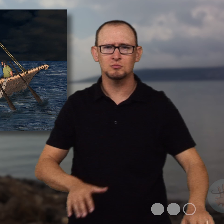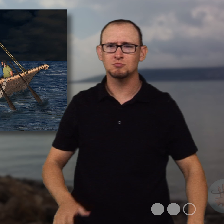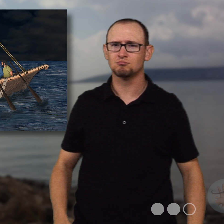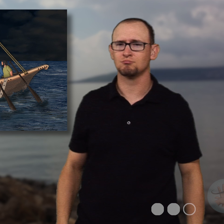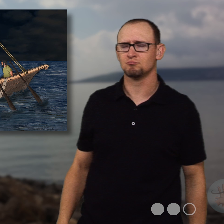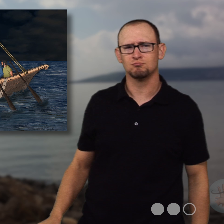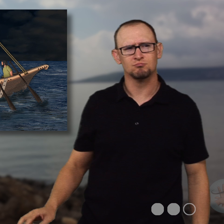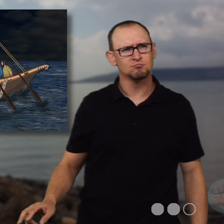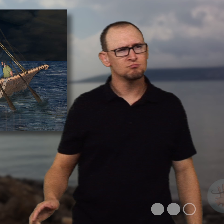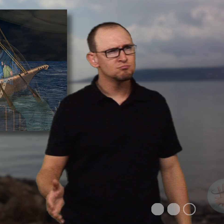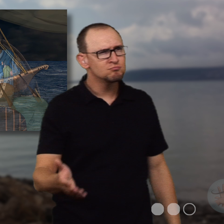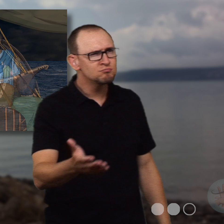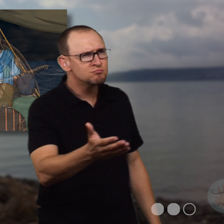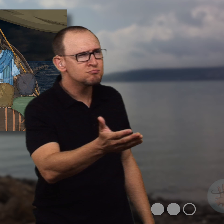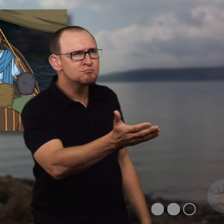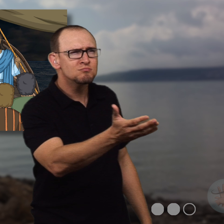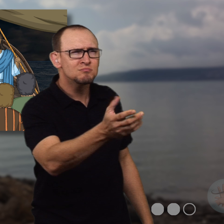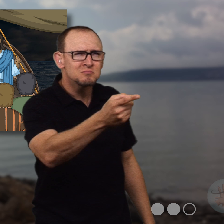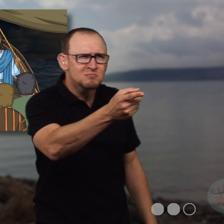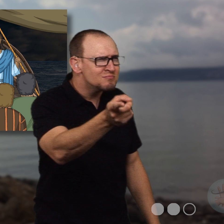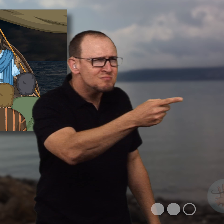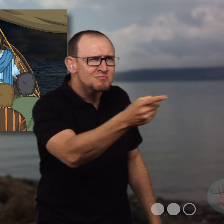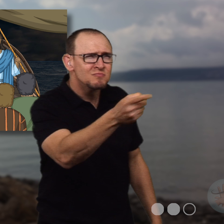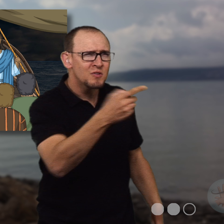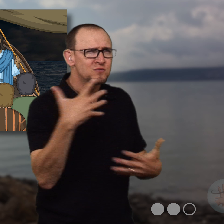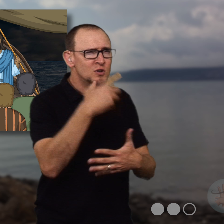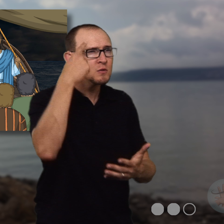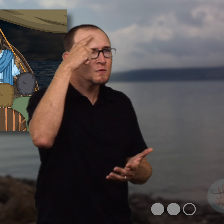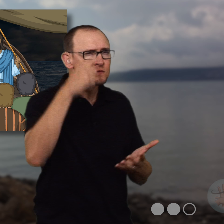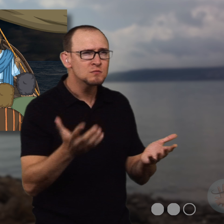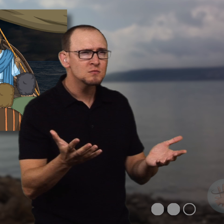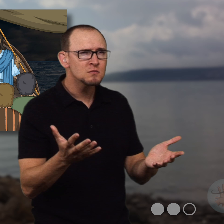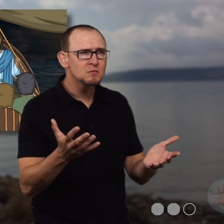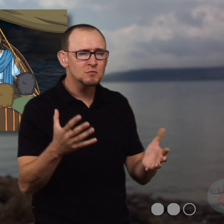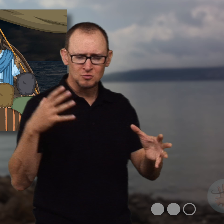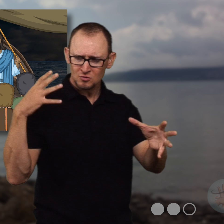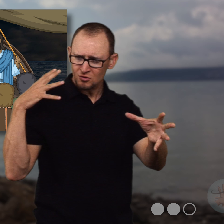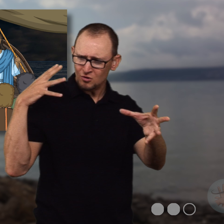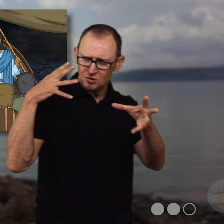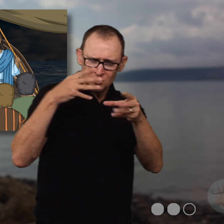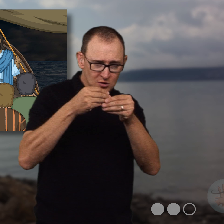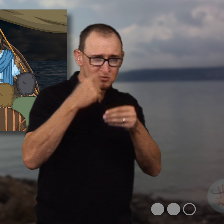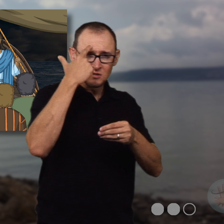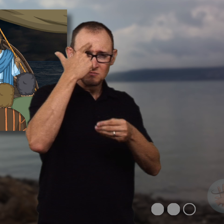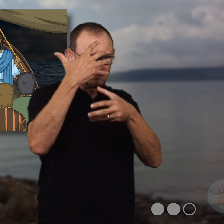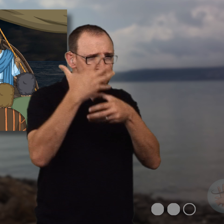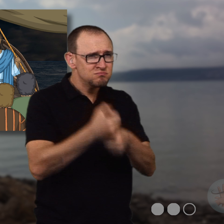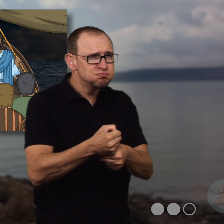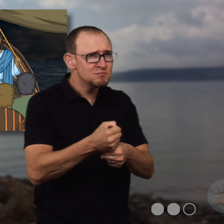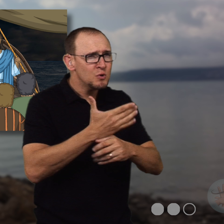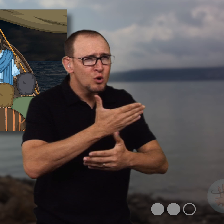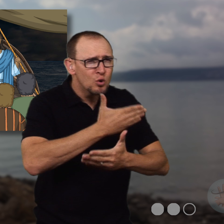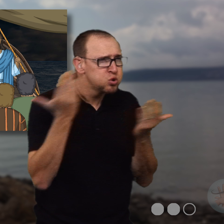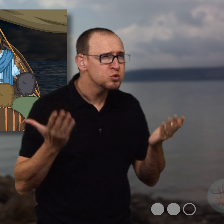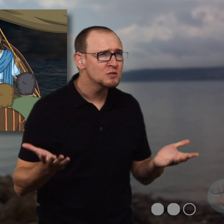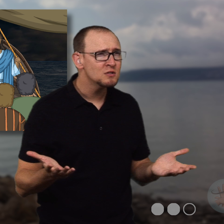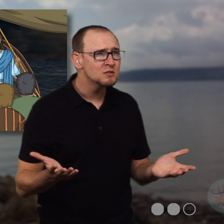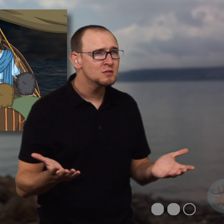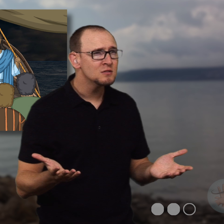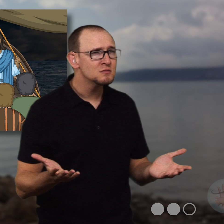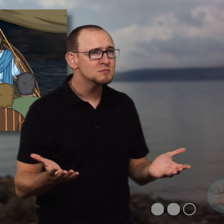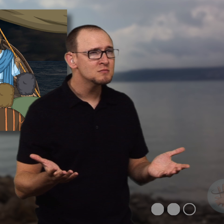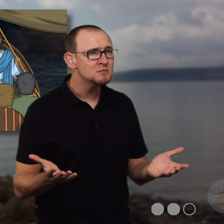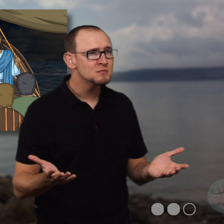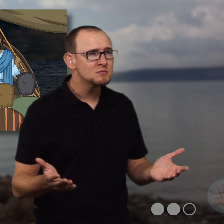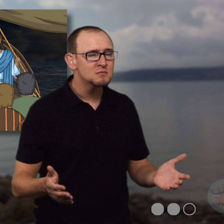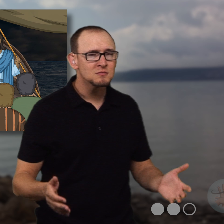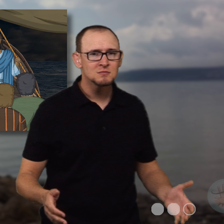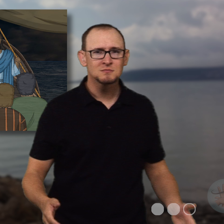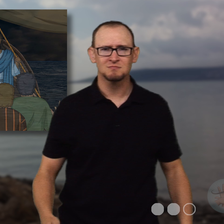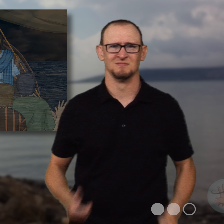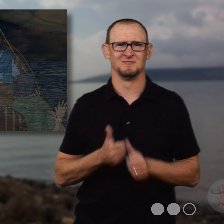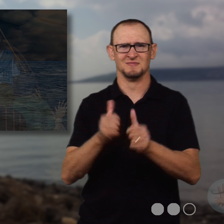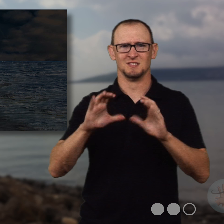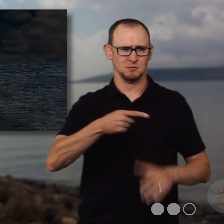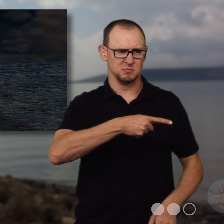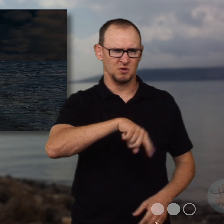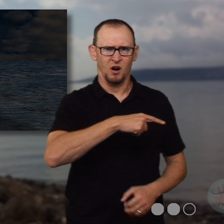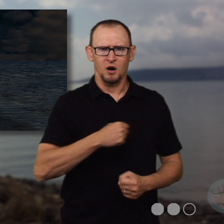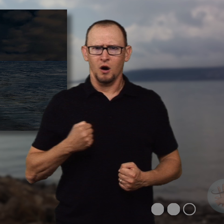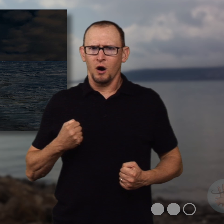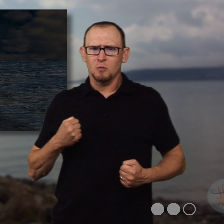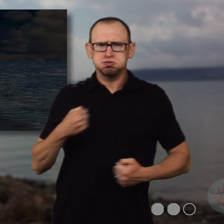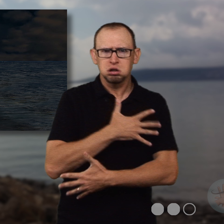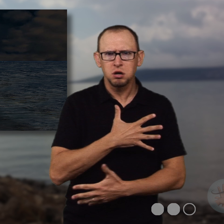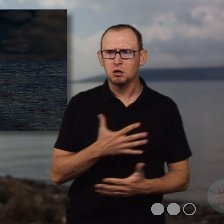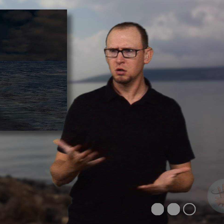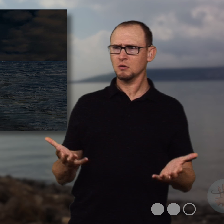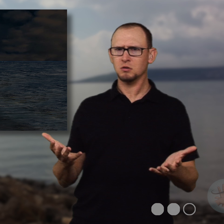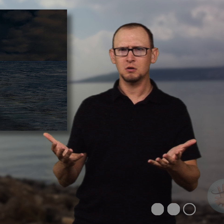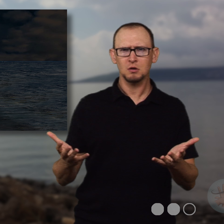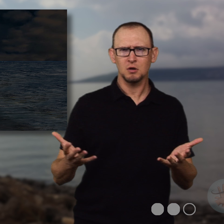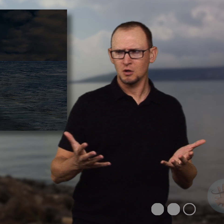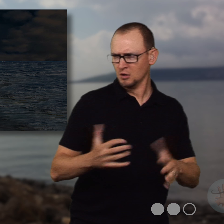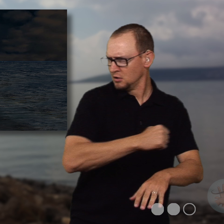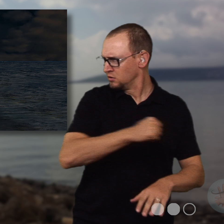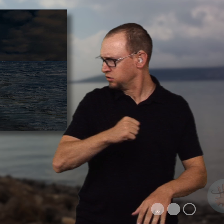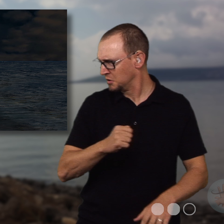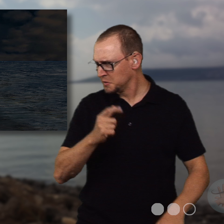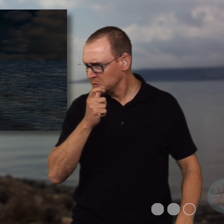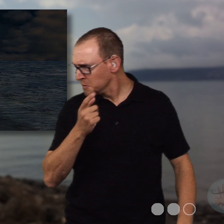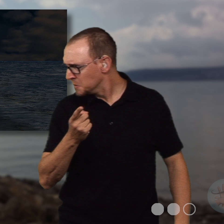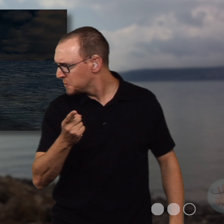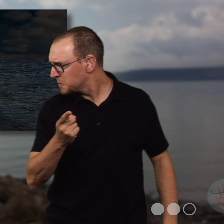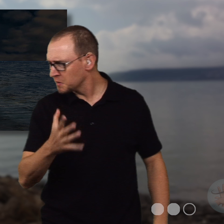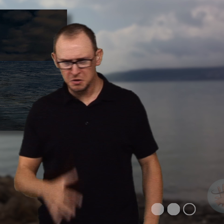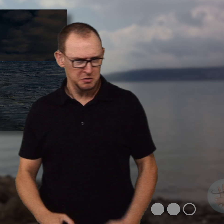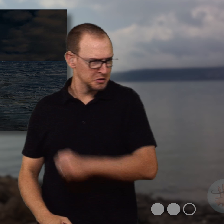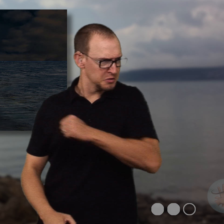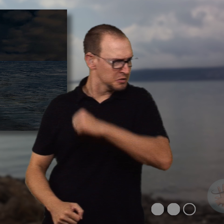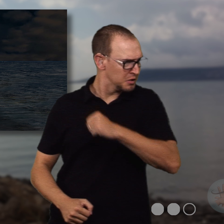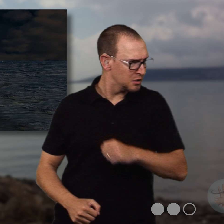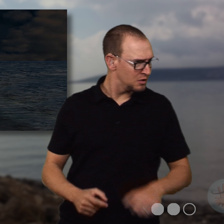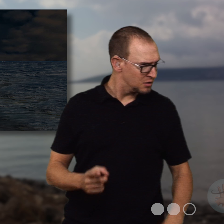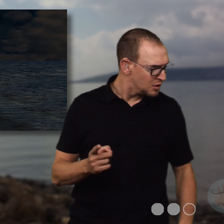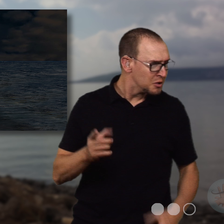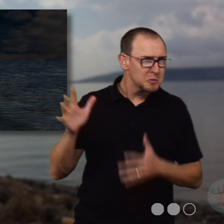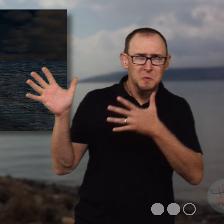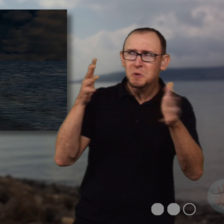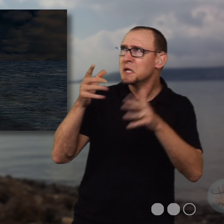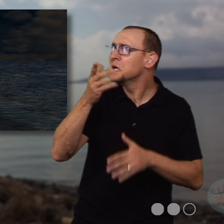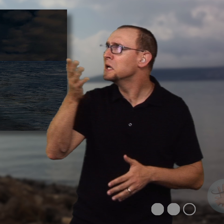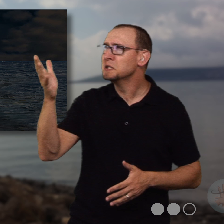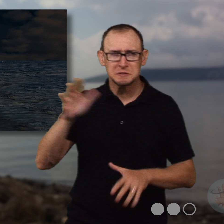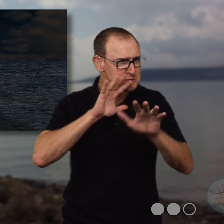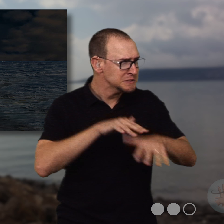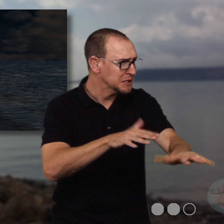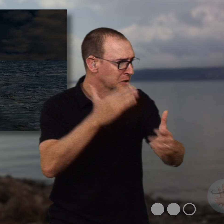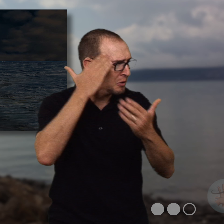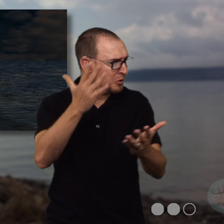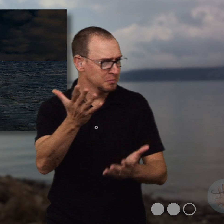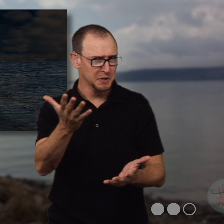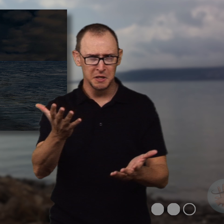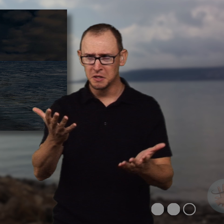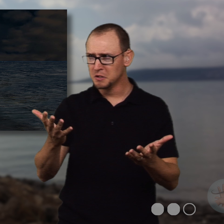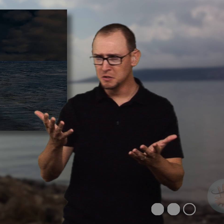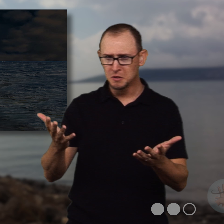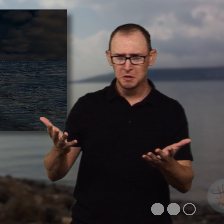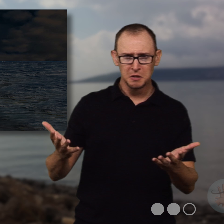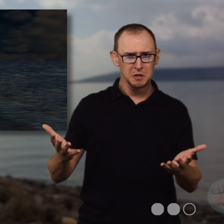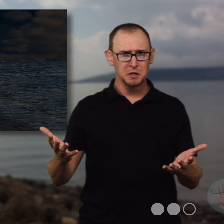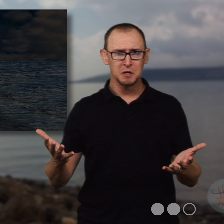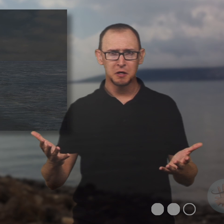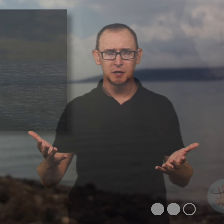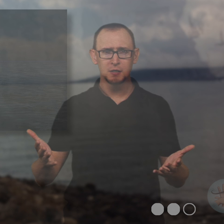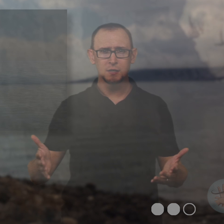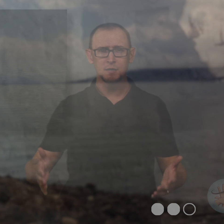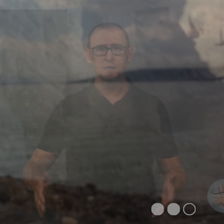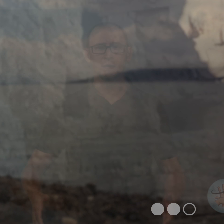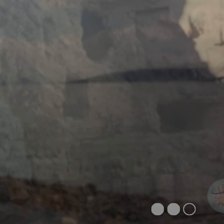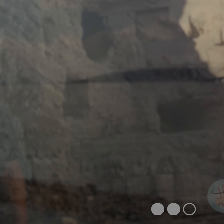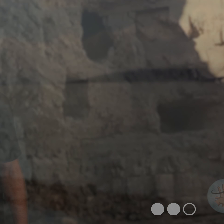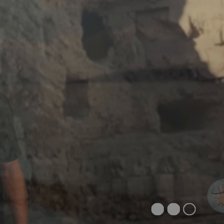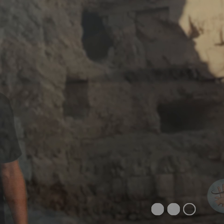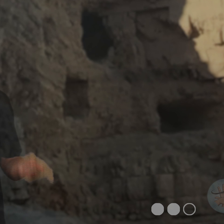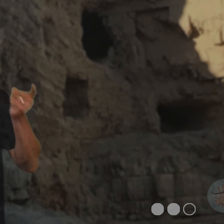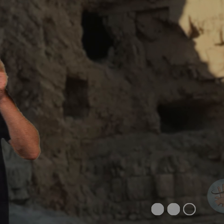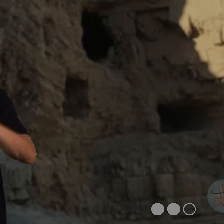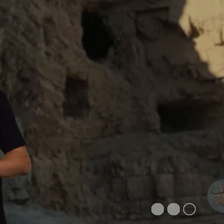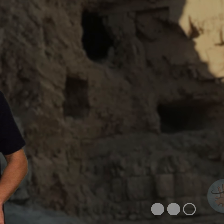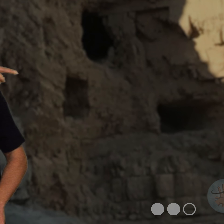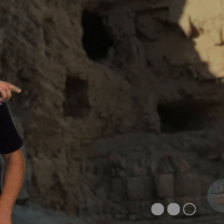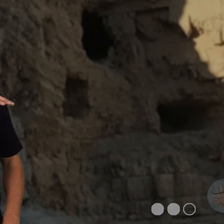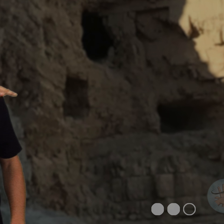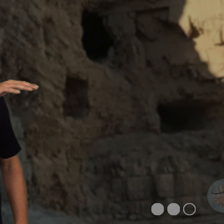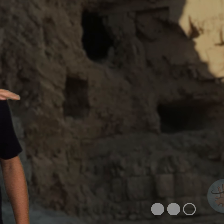“Why are you so afraid?” He asked. “Do you still have no faith?” Overwhelmed with fear, they asked one another, “Who is this, that even the wind and the sea obey Him?”